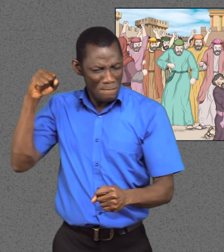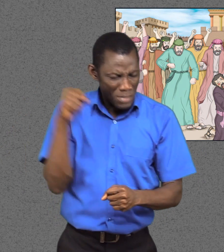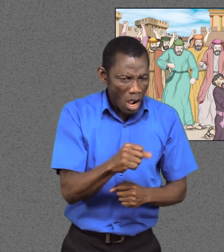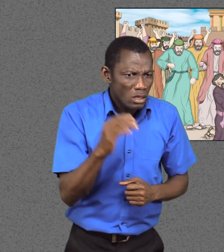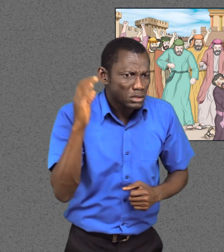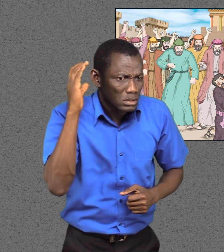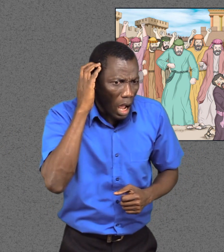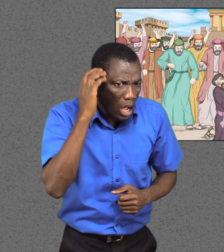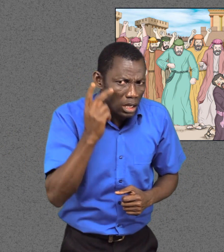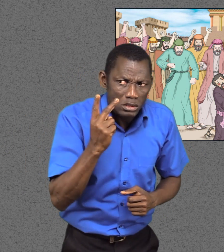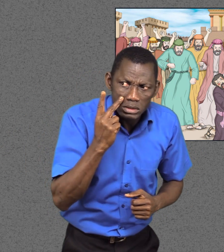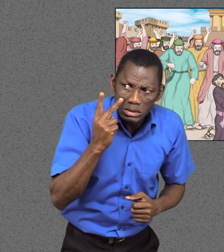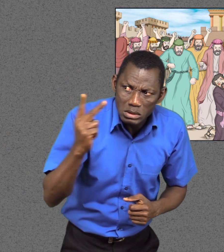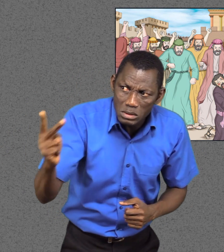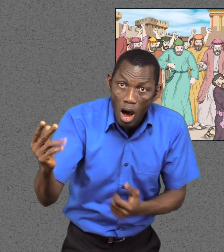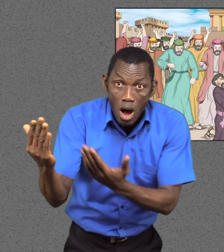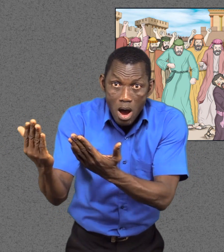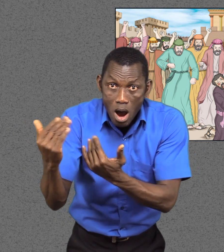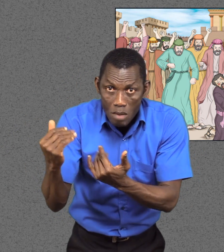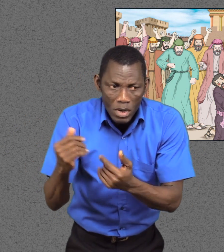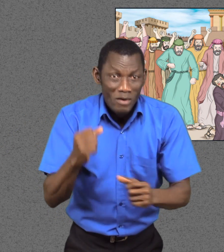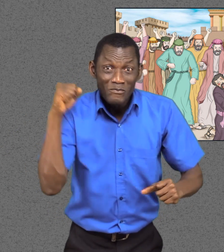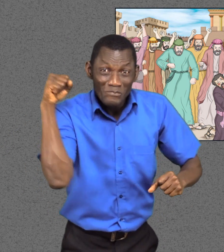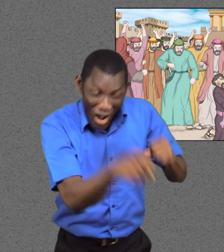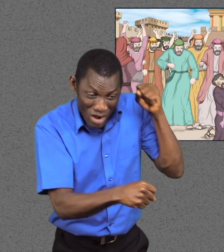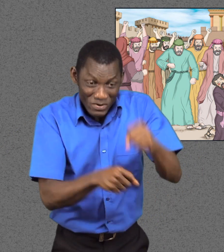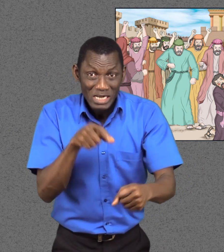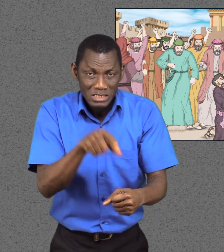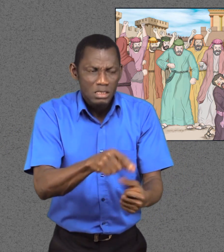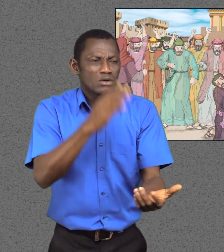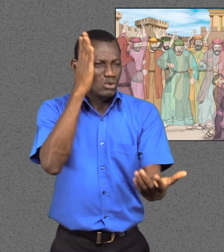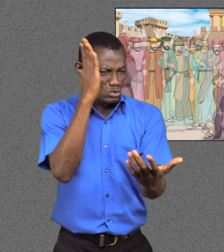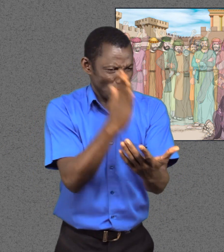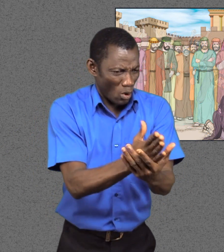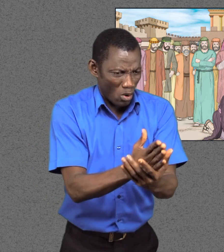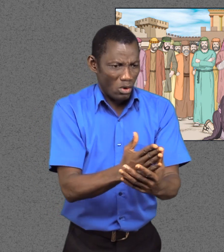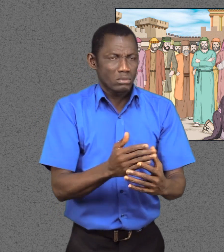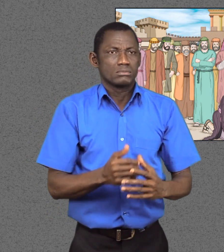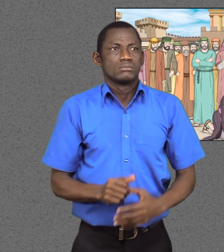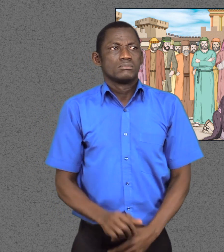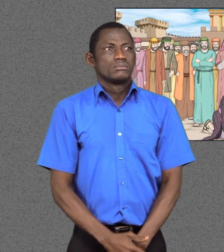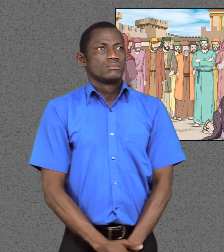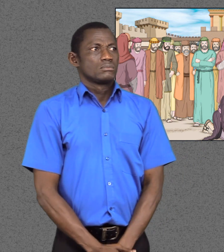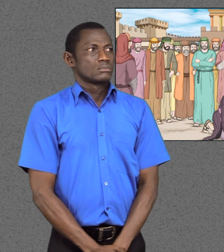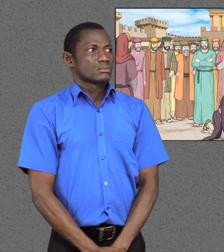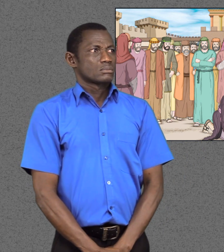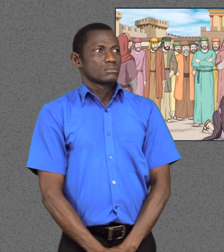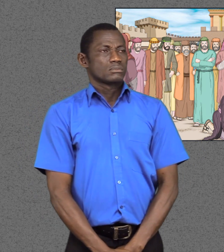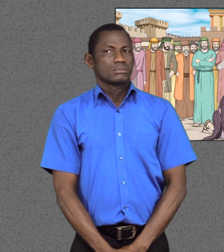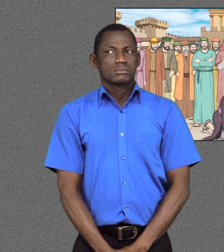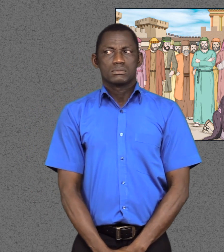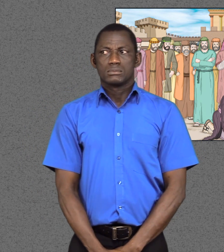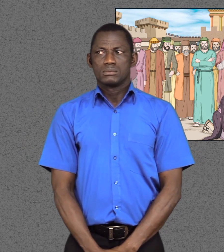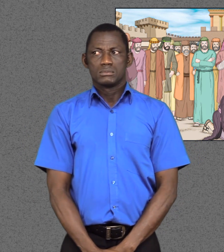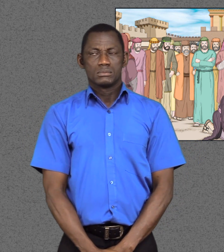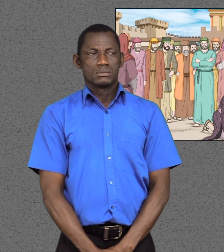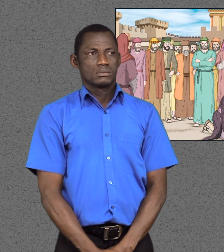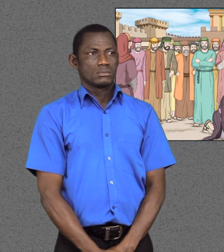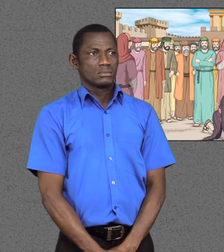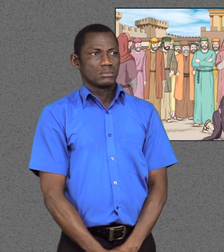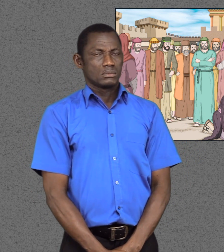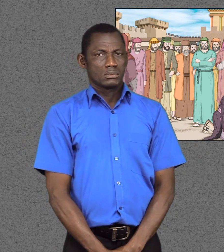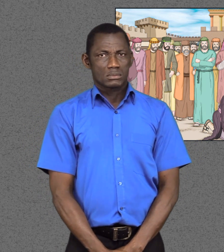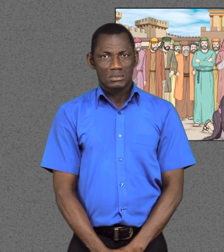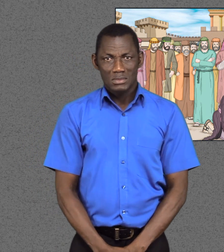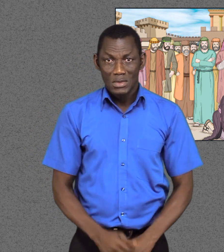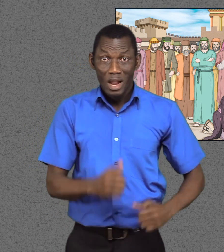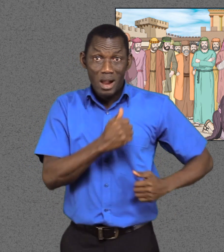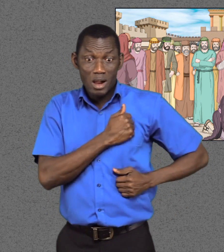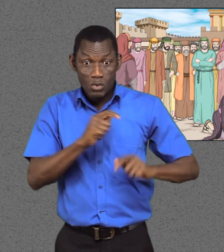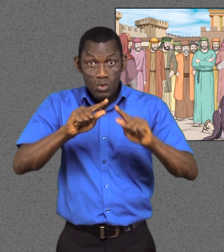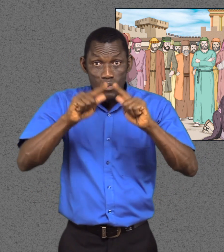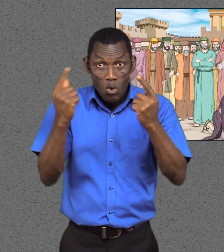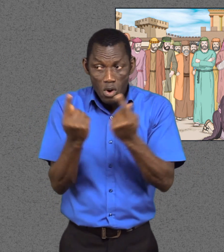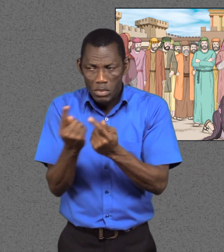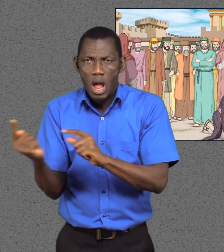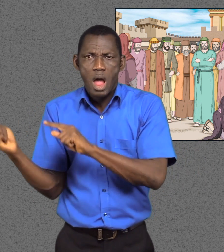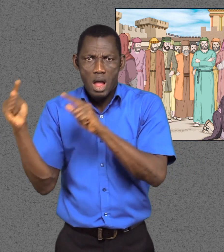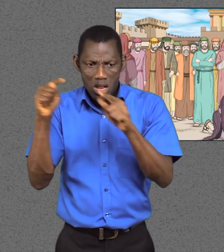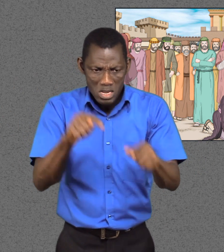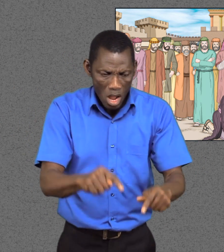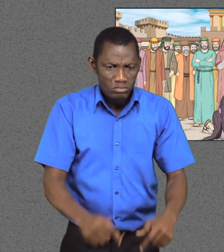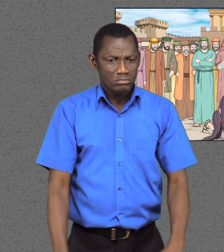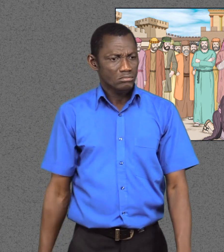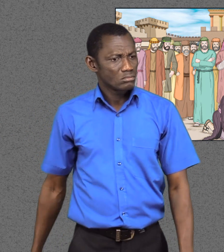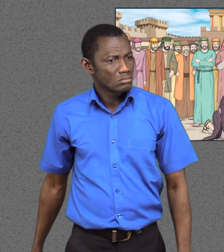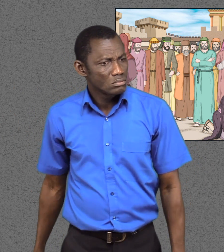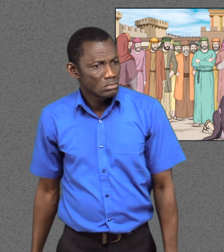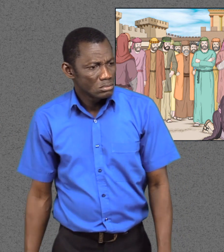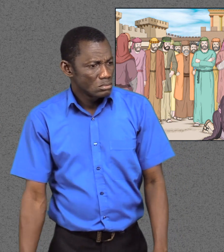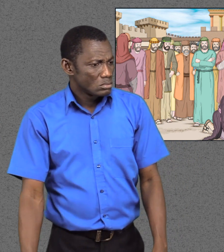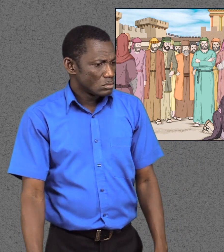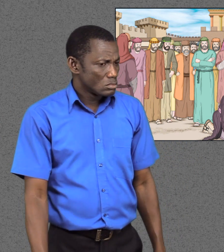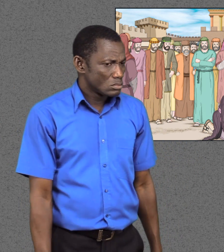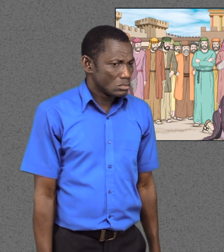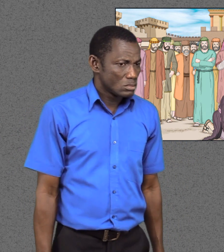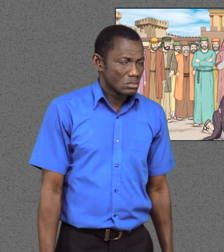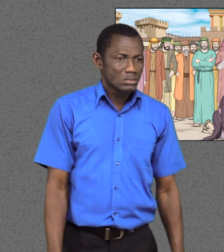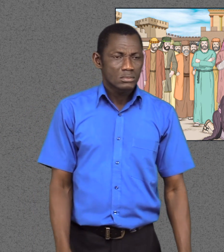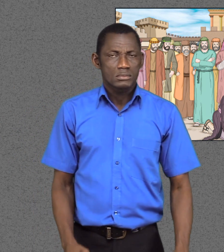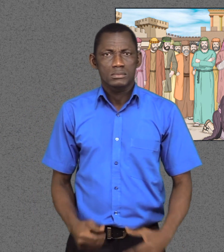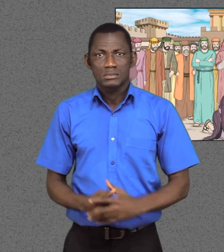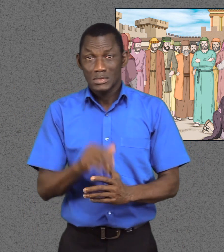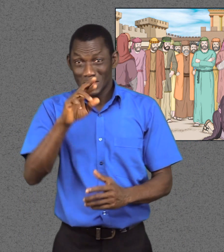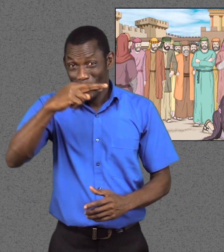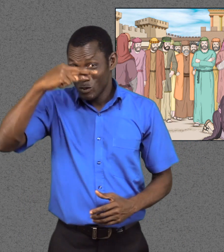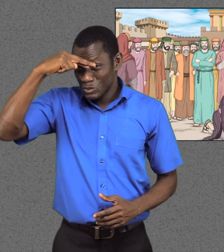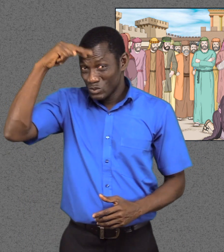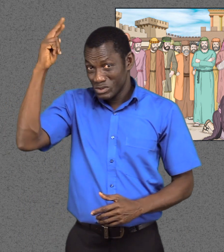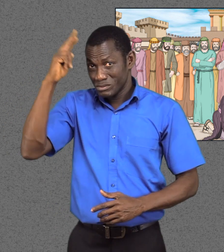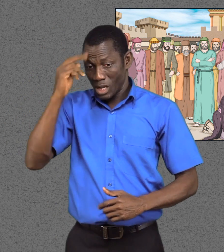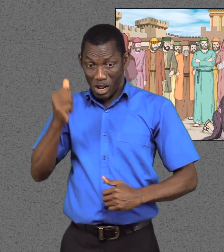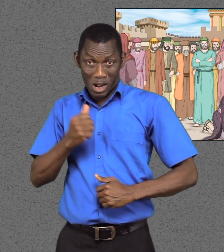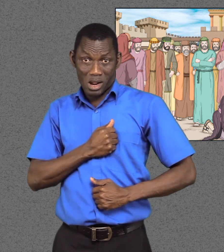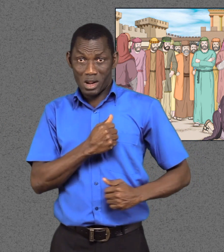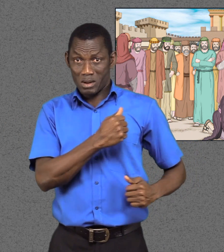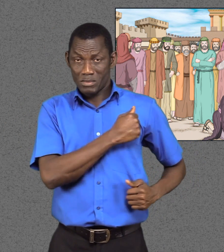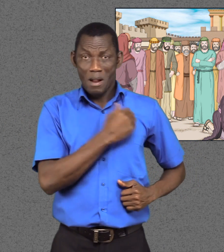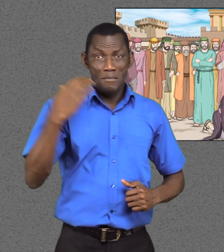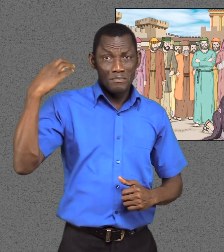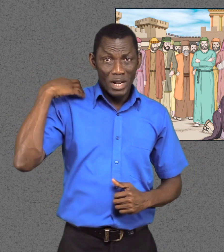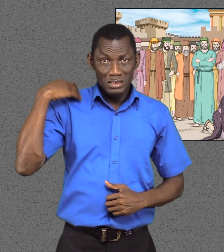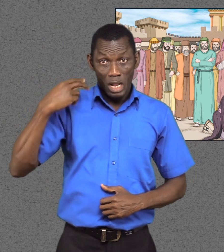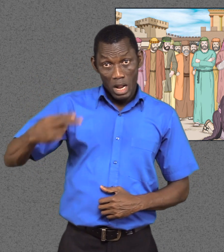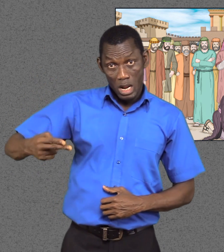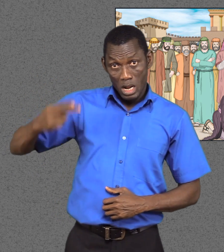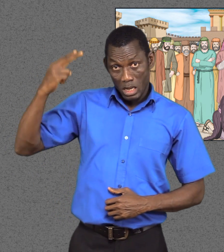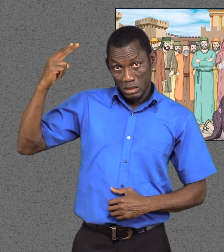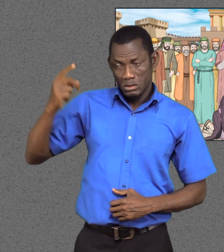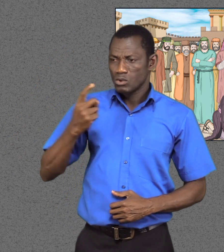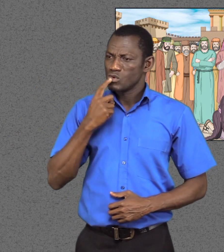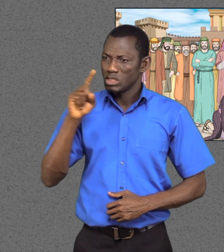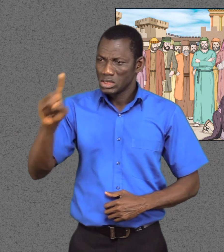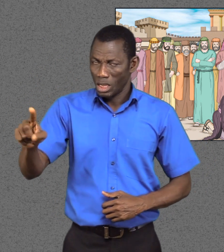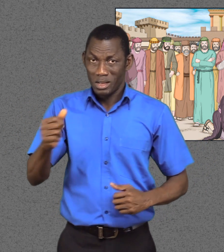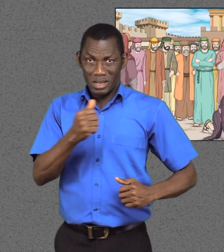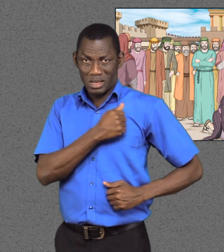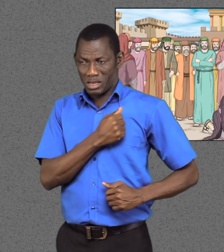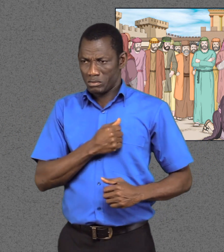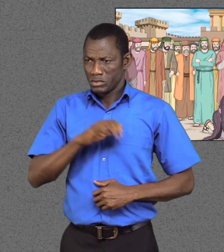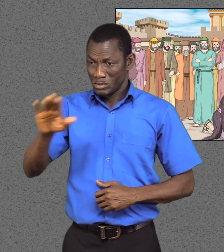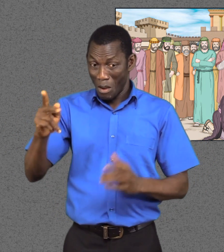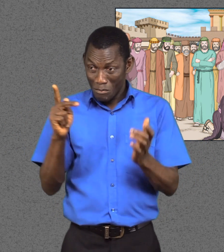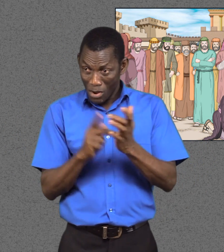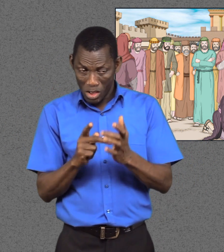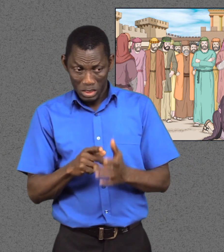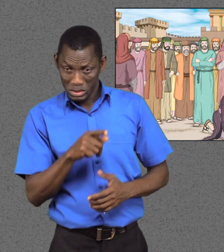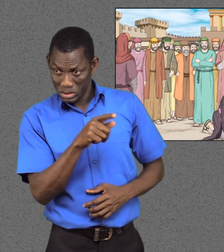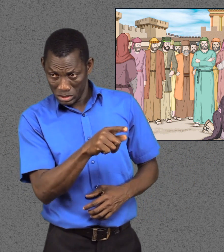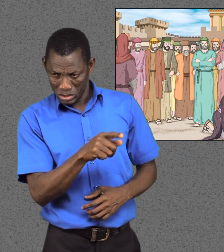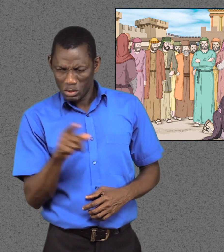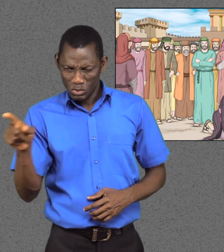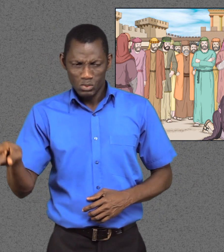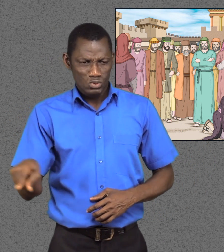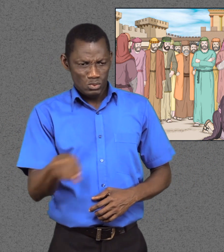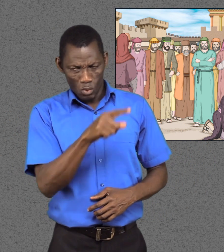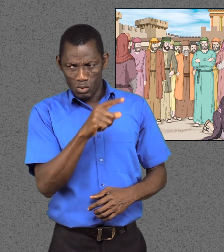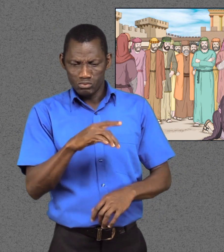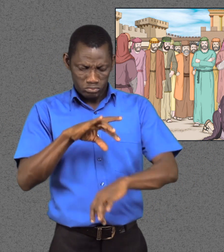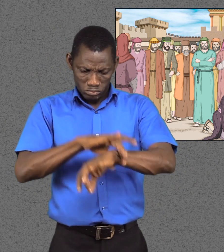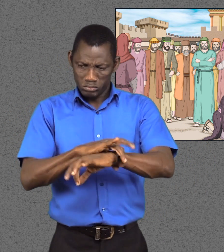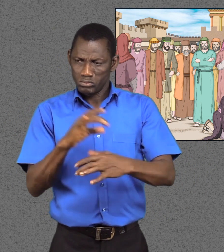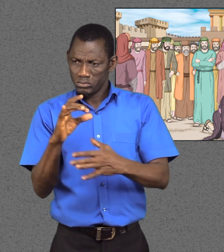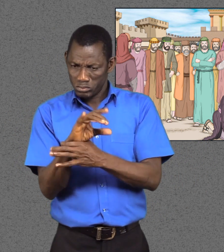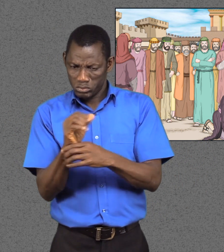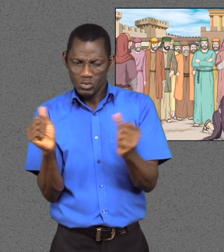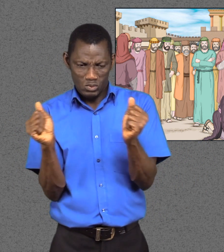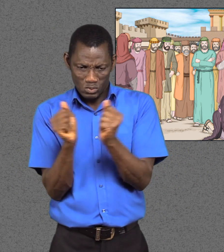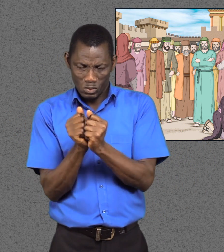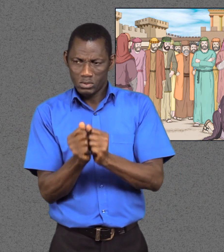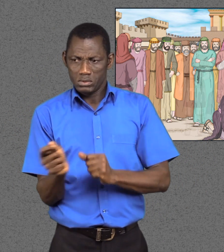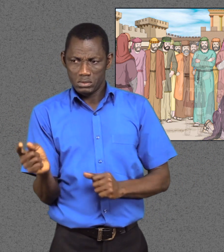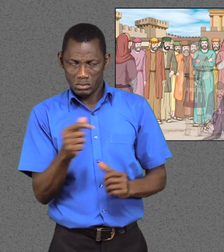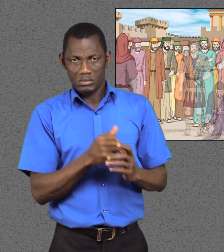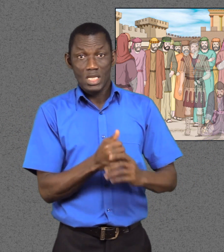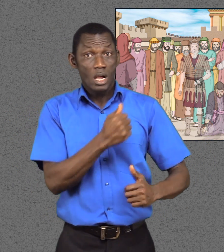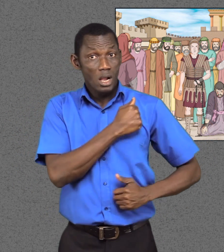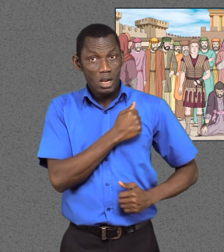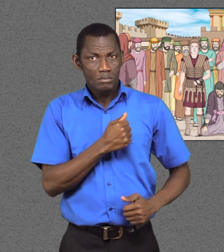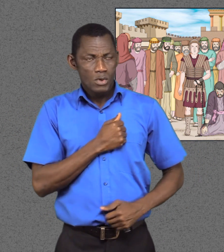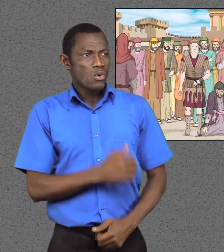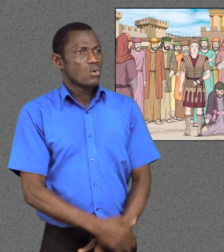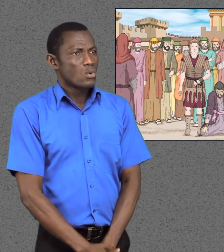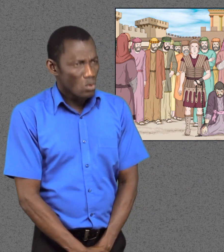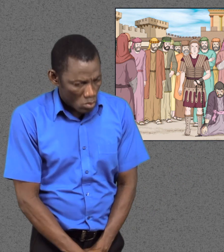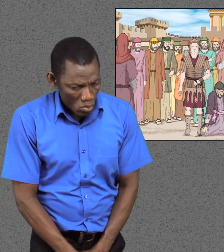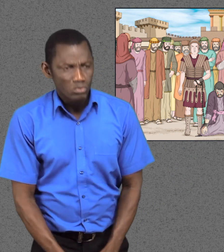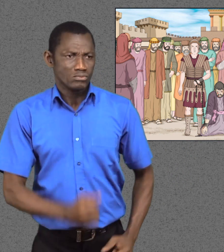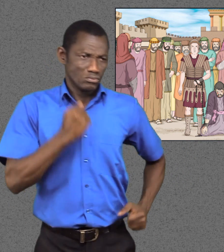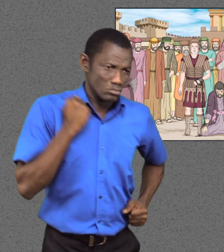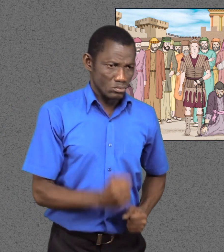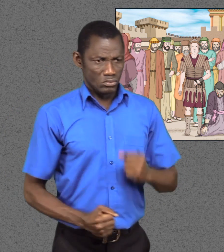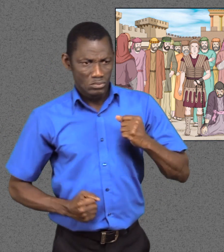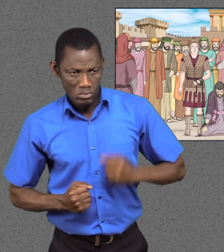The commander came up and arrested Paul, ordering that he be bound with two chains.